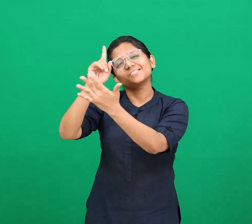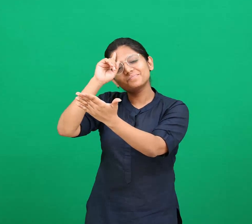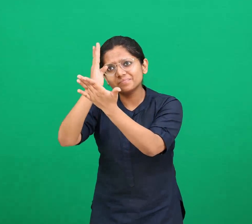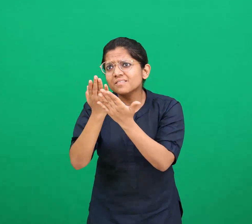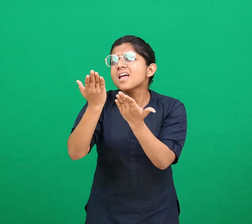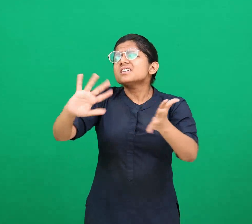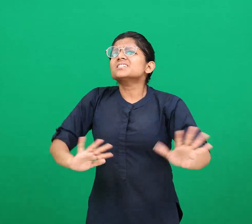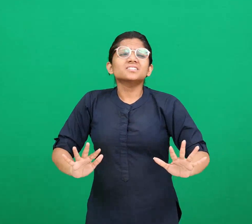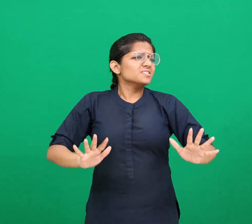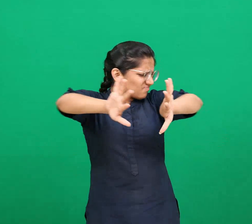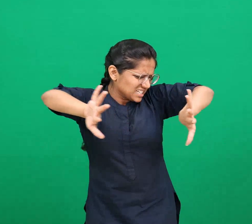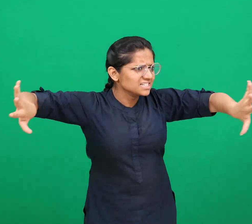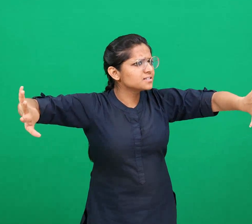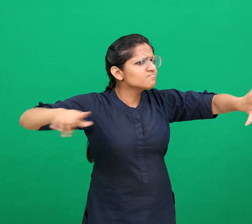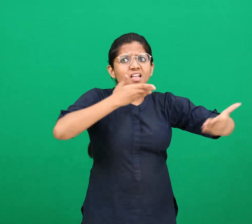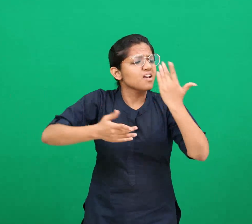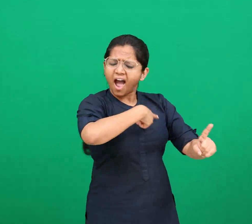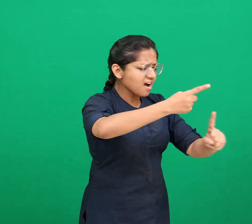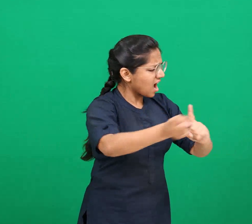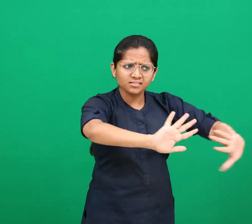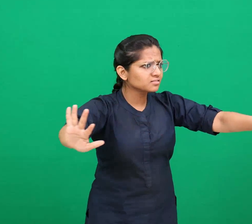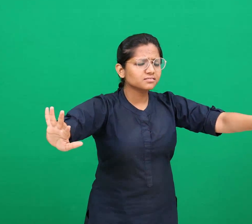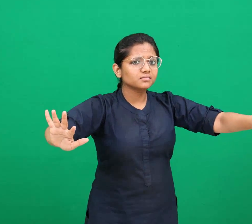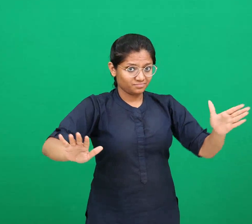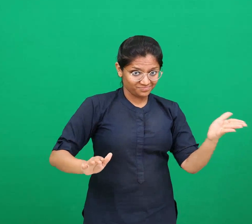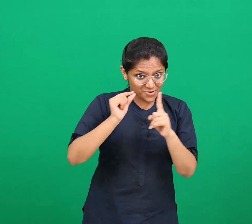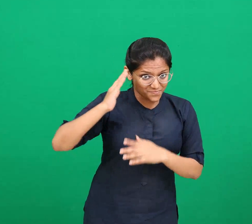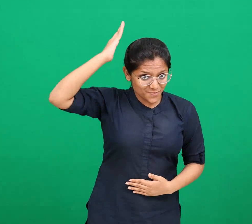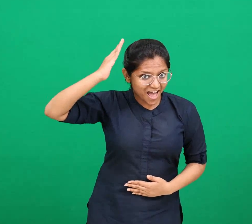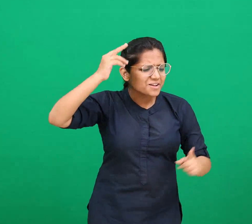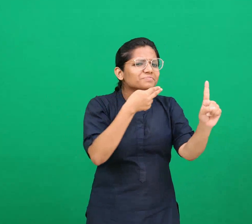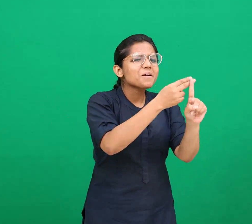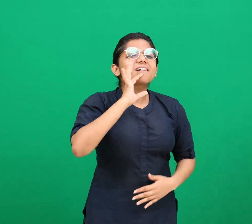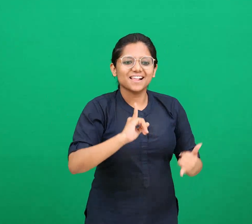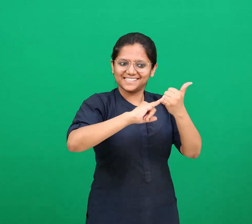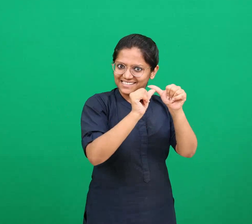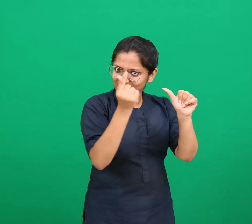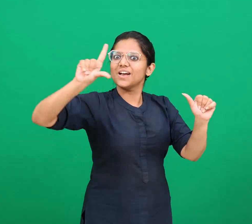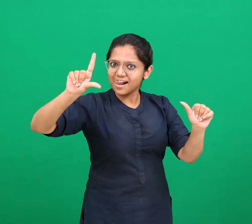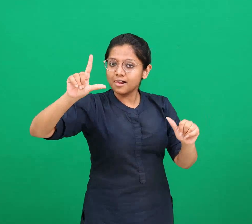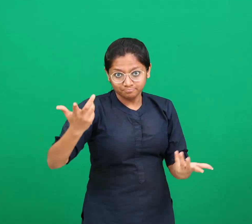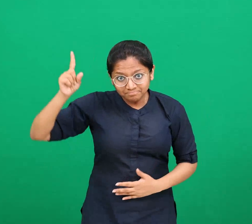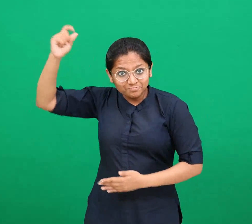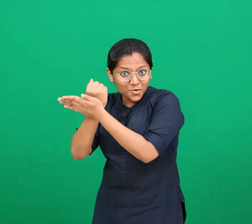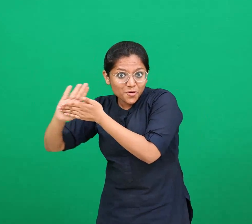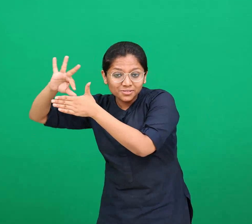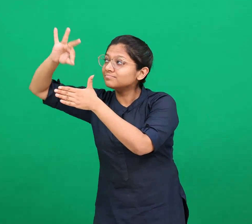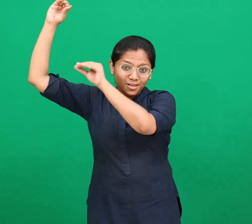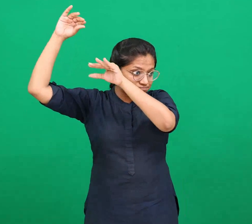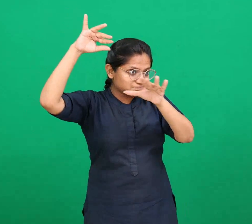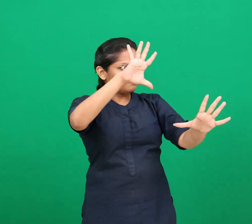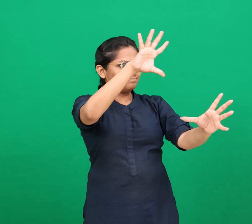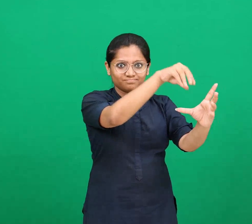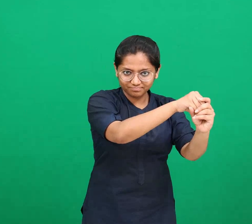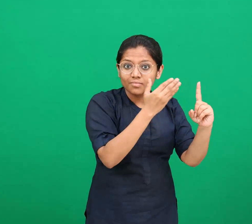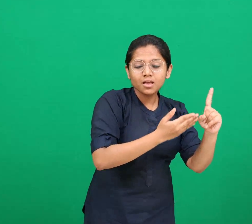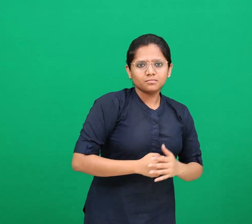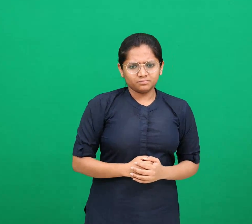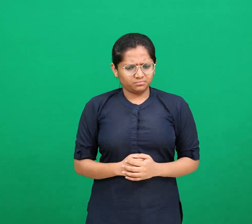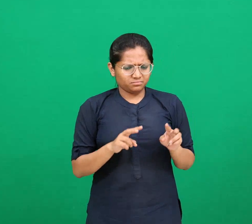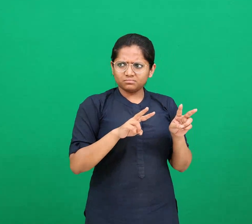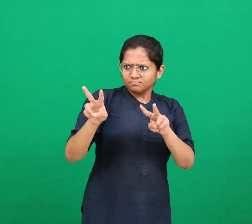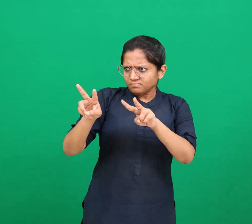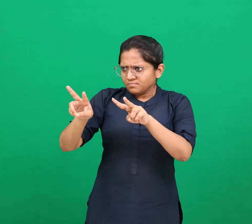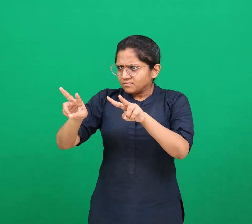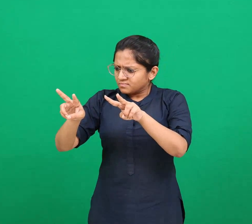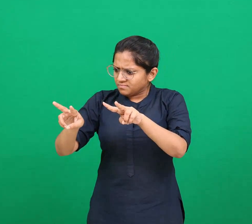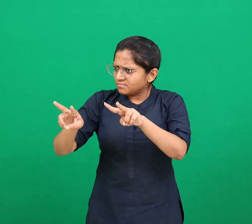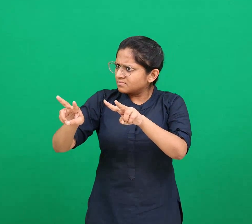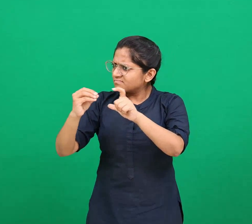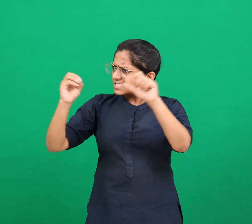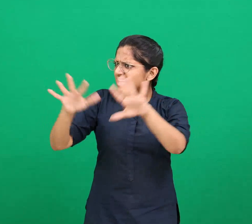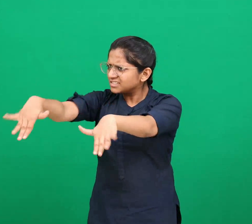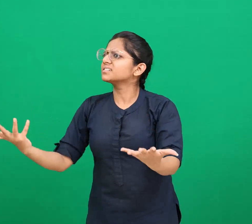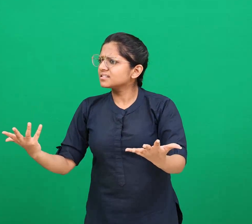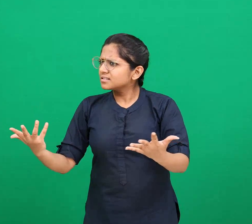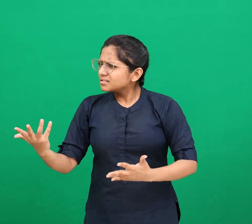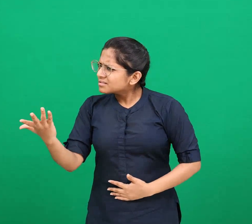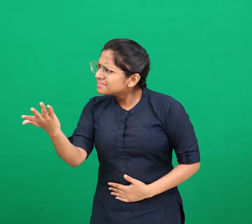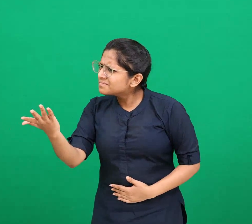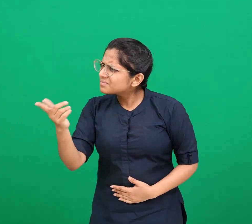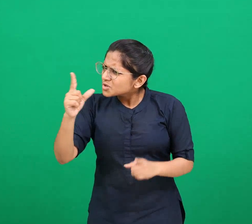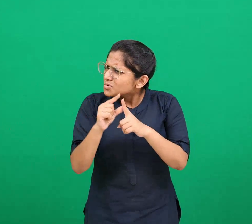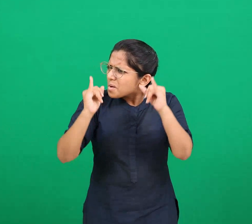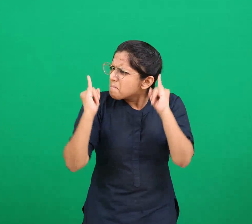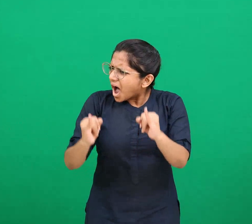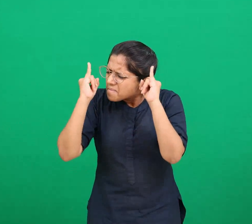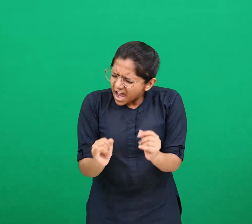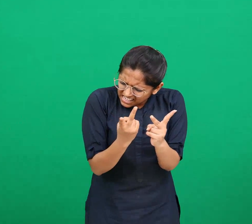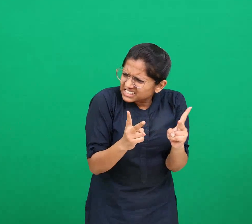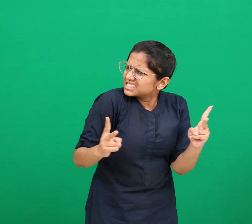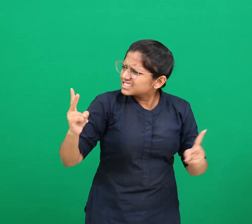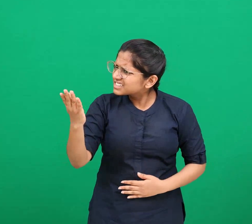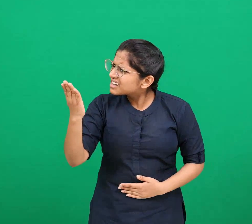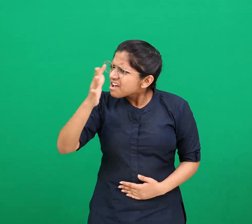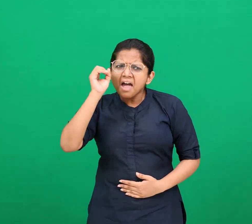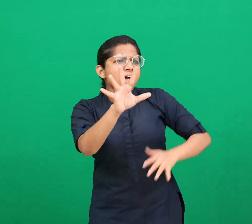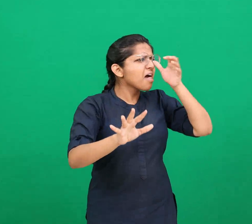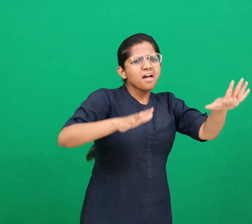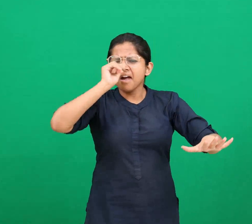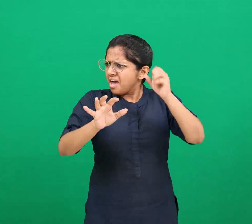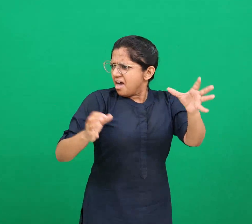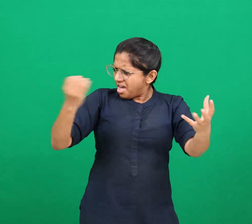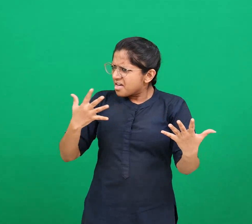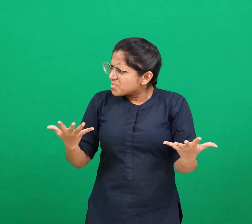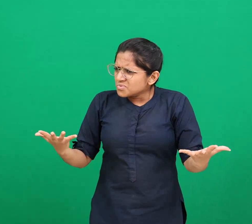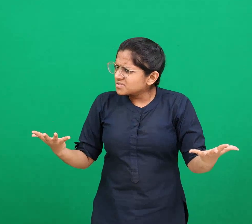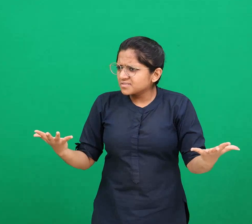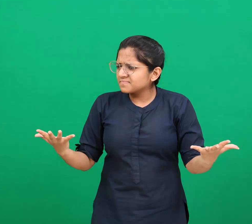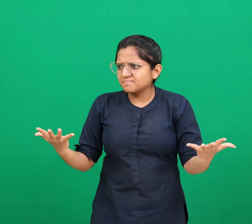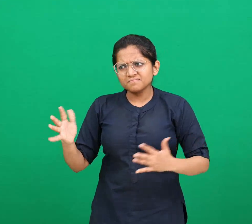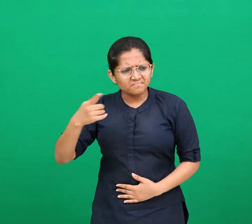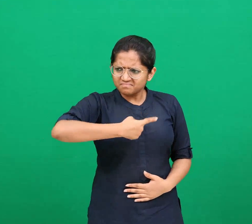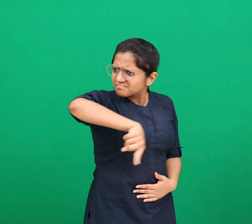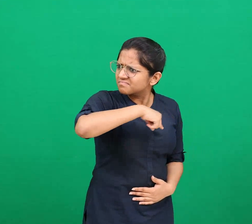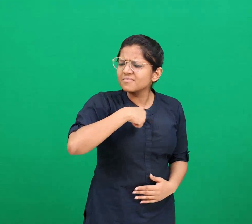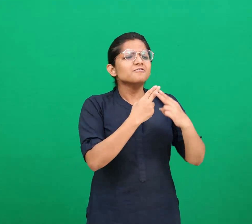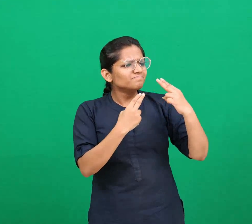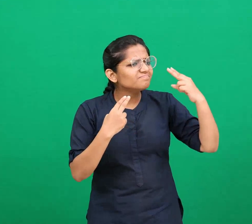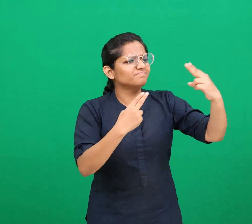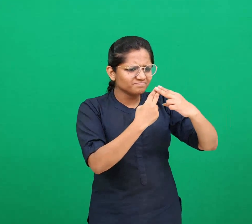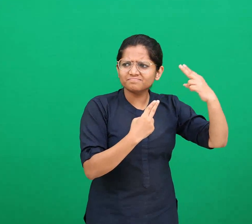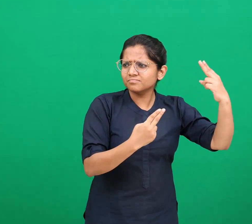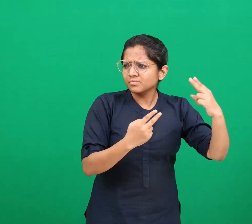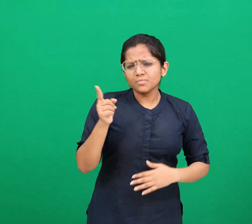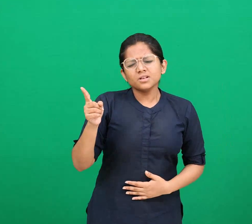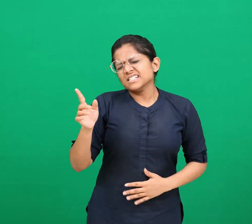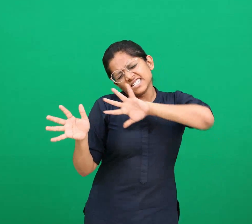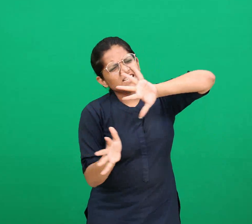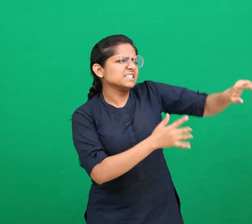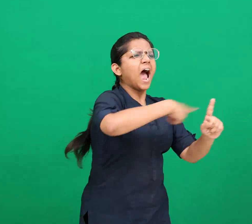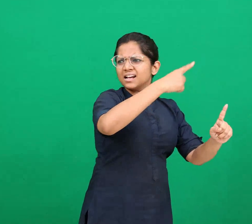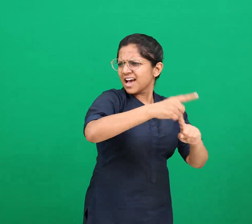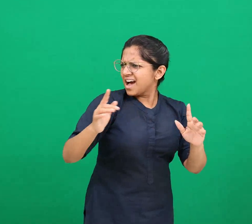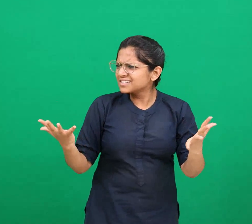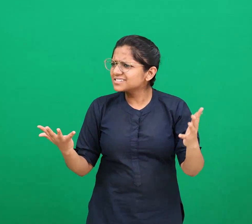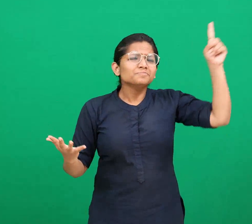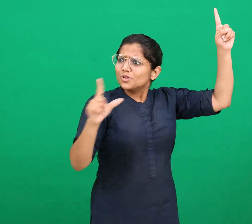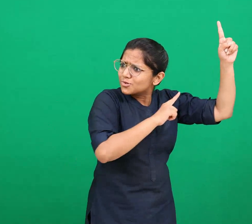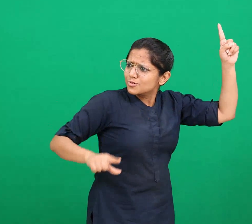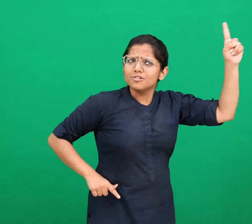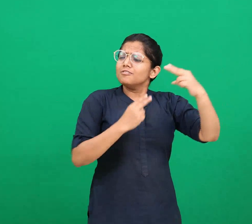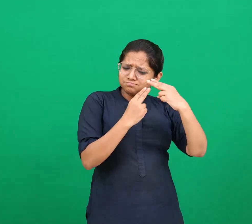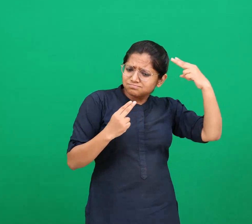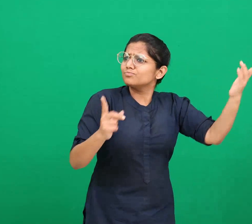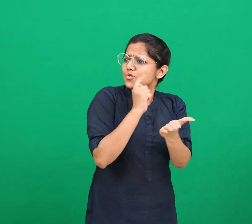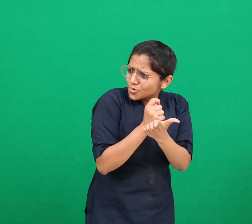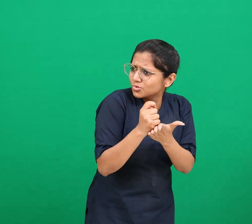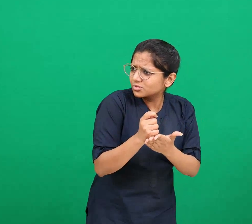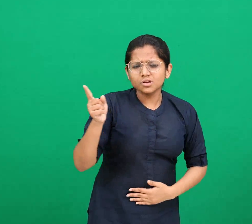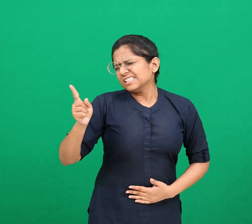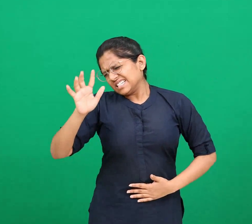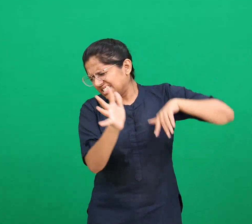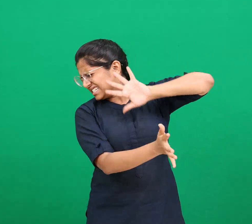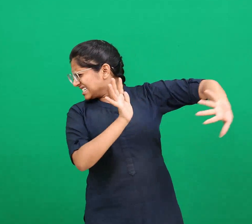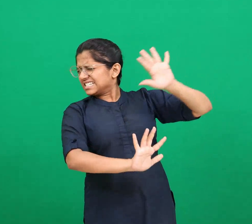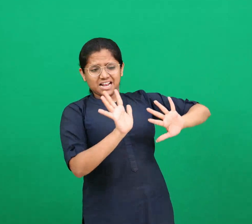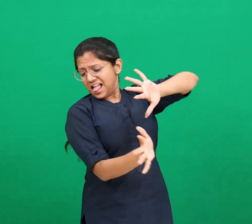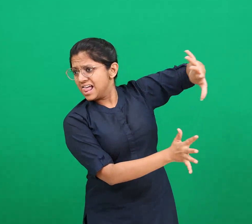Then Saul, who was also called Paul, filled with the Holy Spirit, looked directly at Elymas and said, "O child of the devil and enemy of all righteousness, you are full of all kinds of deceit and trickery!